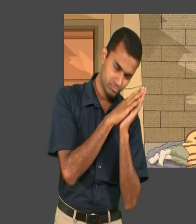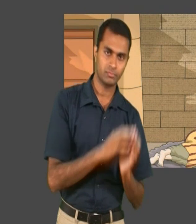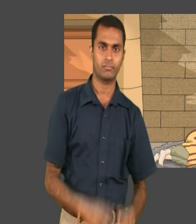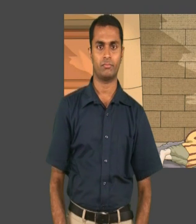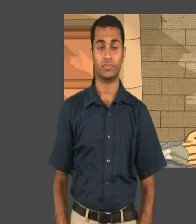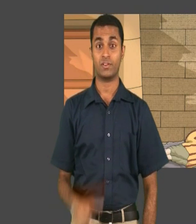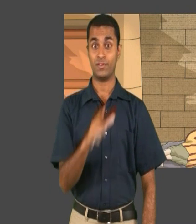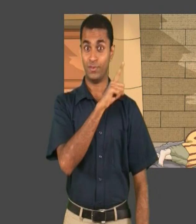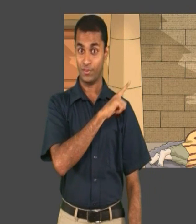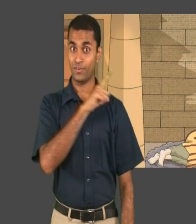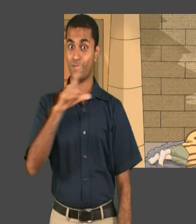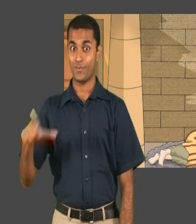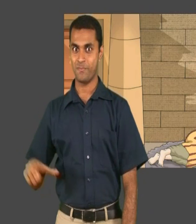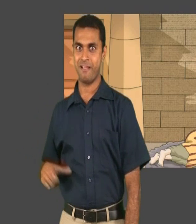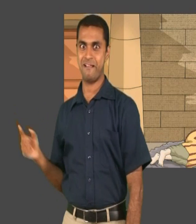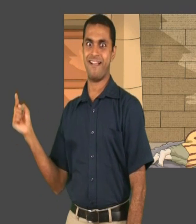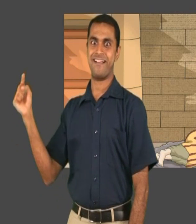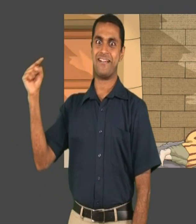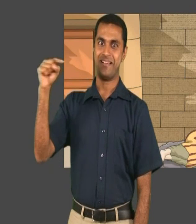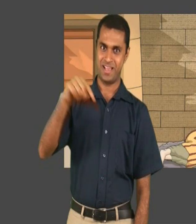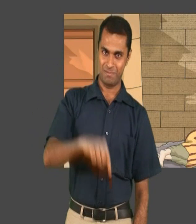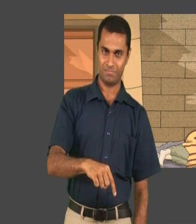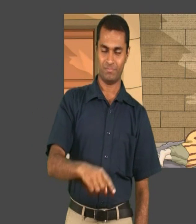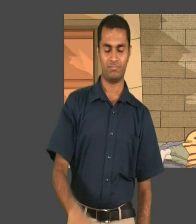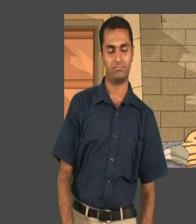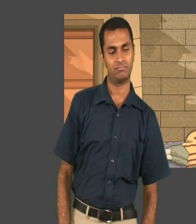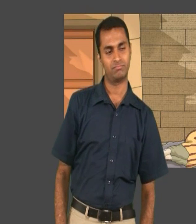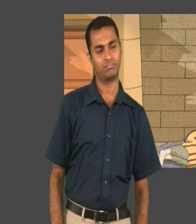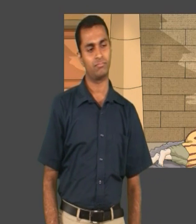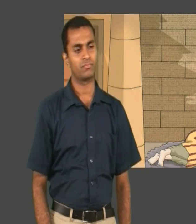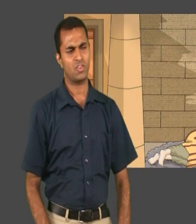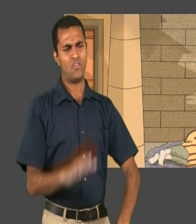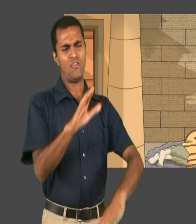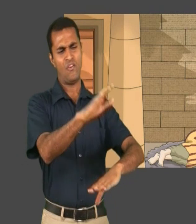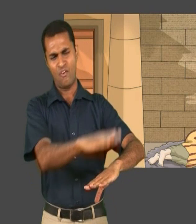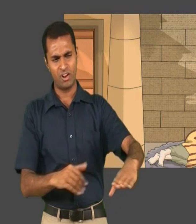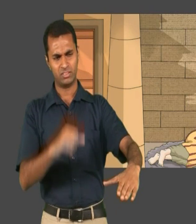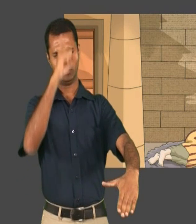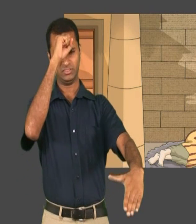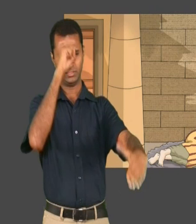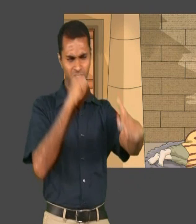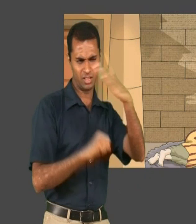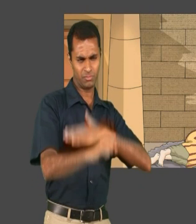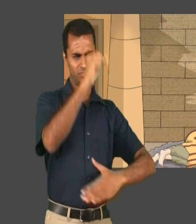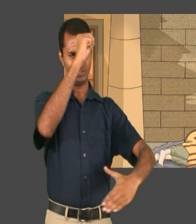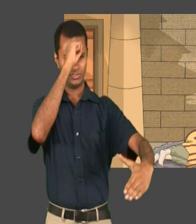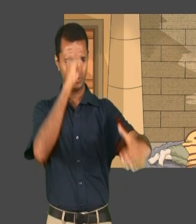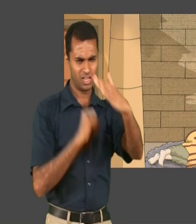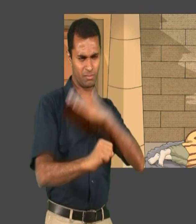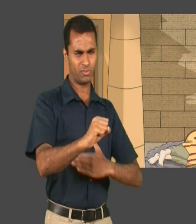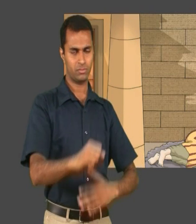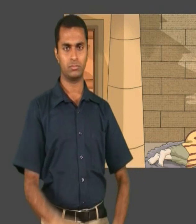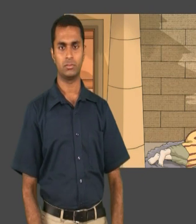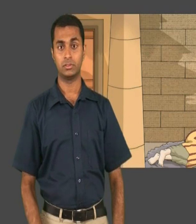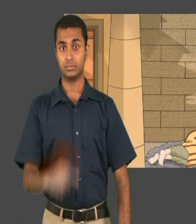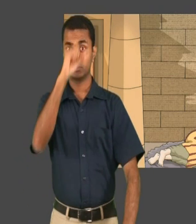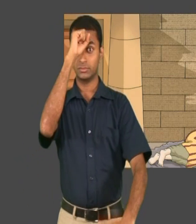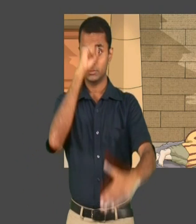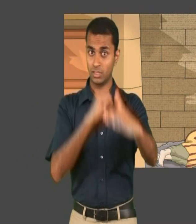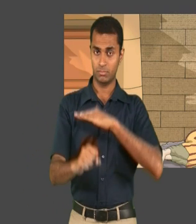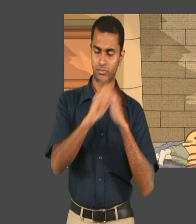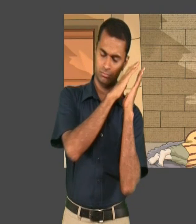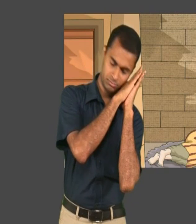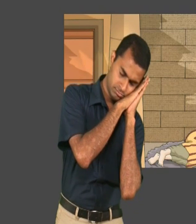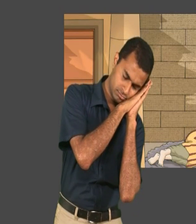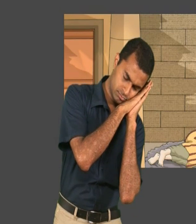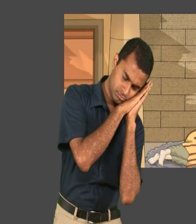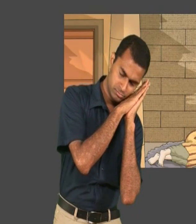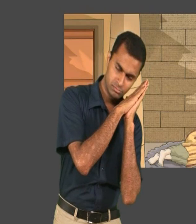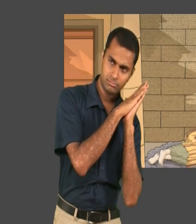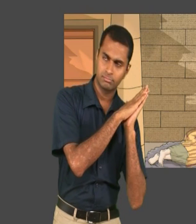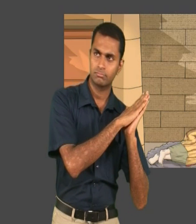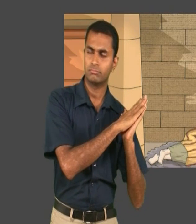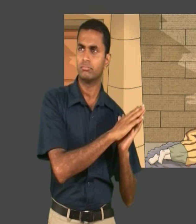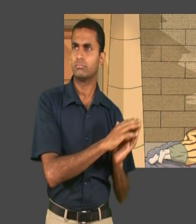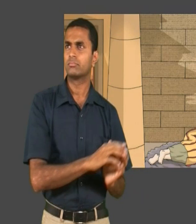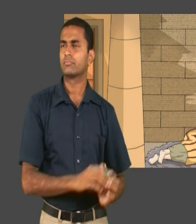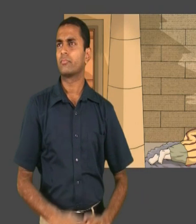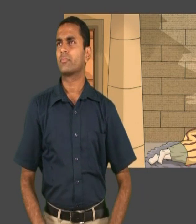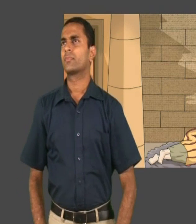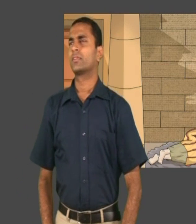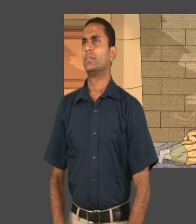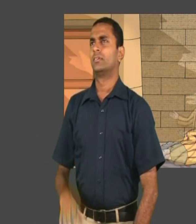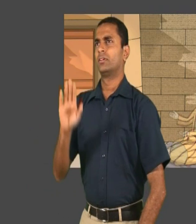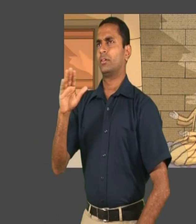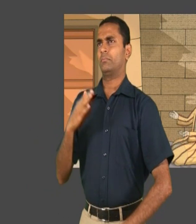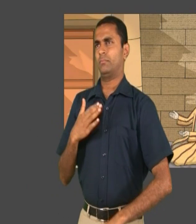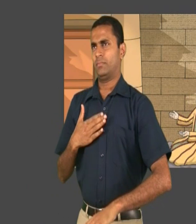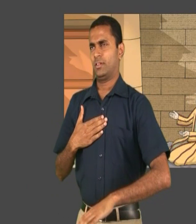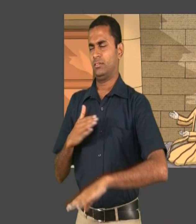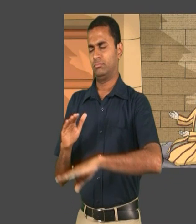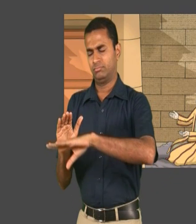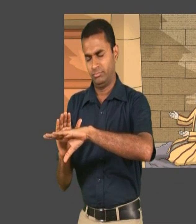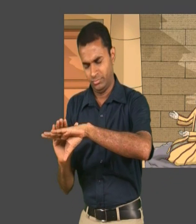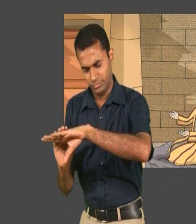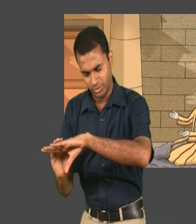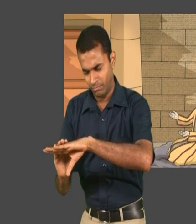Then the LORD came and stood there, calling as before, “Samuel! Samuel!”